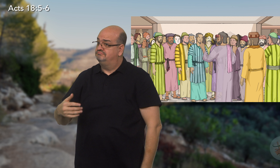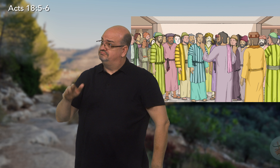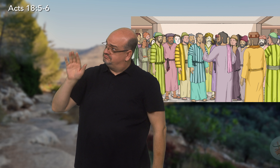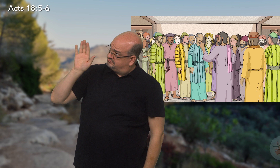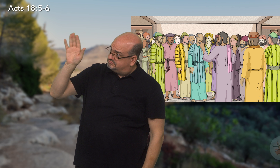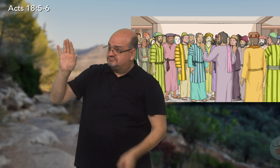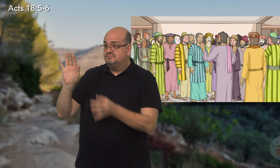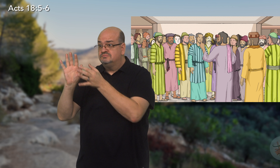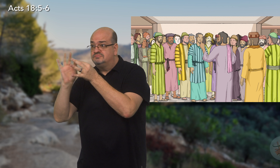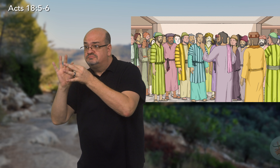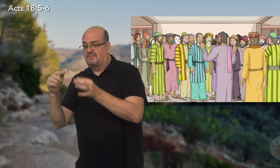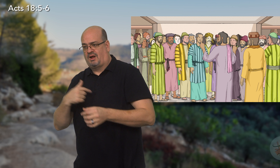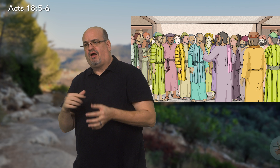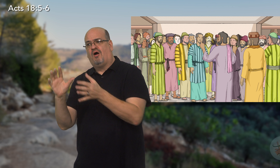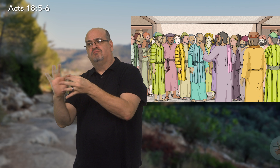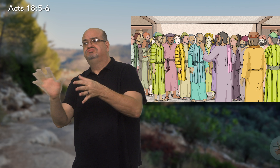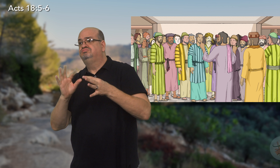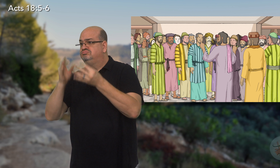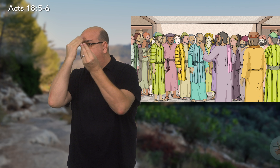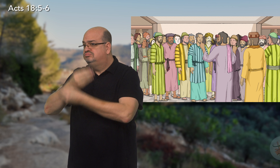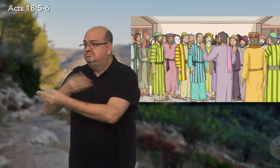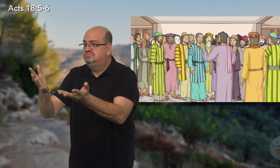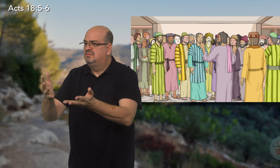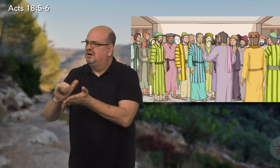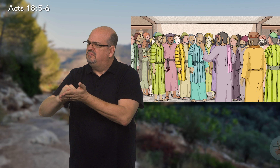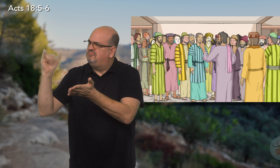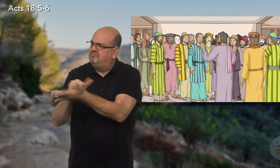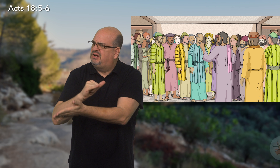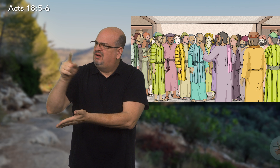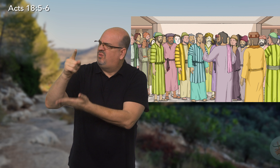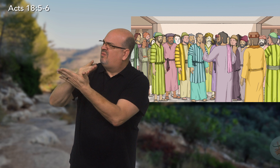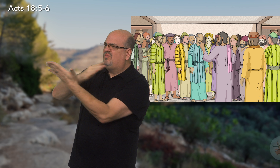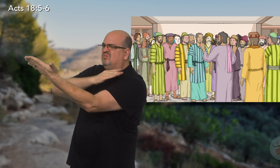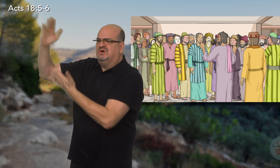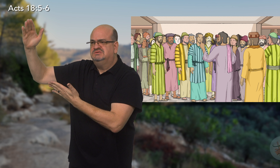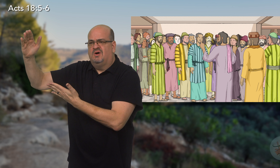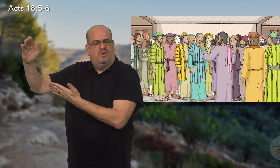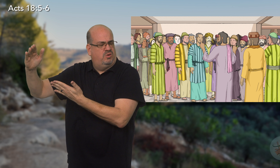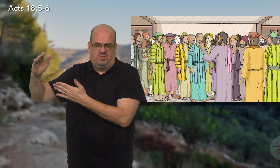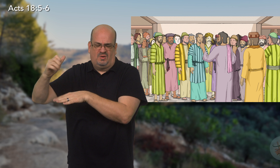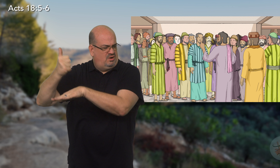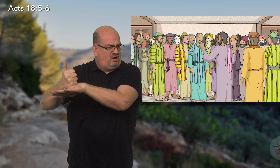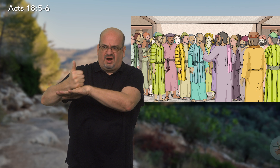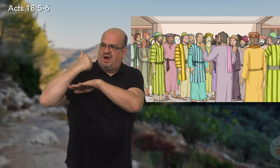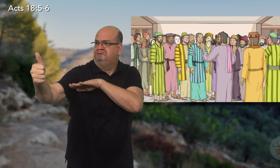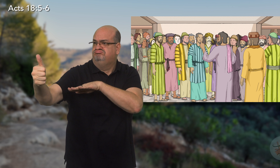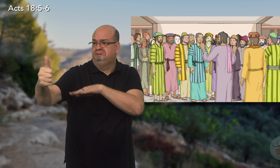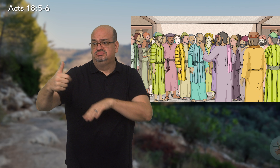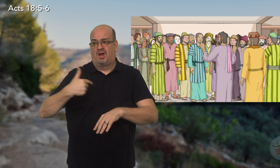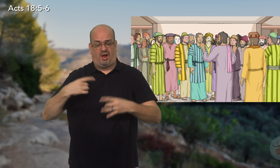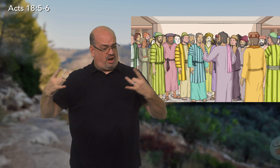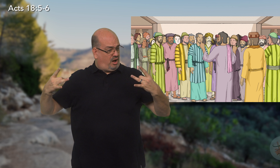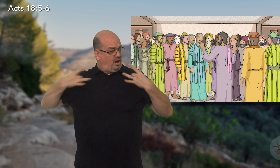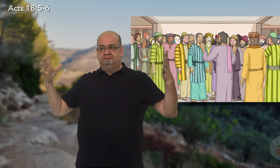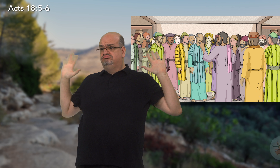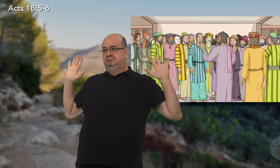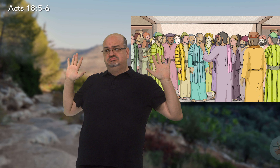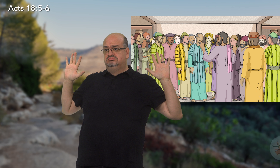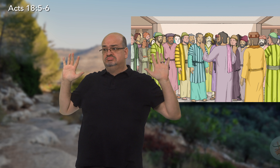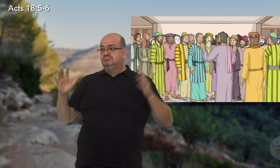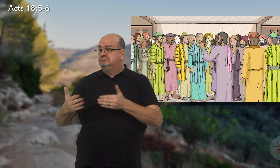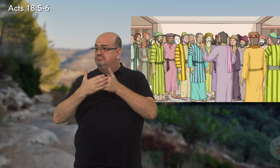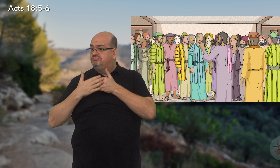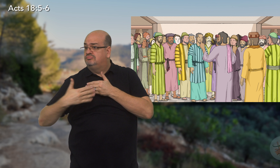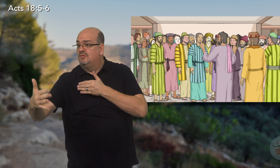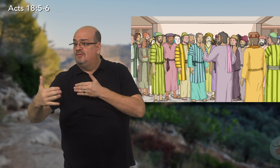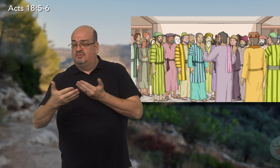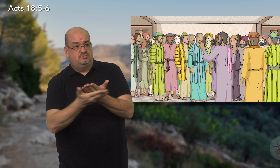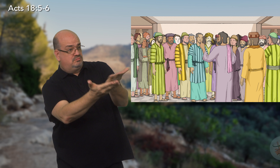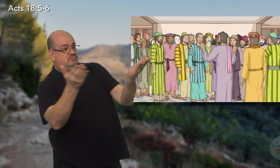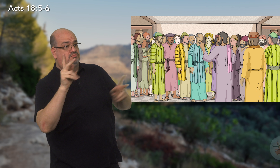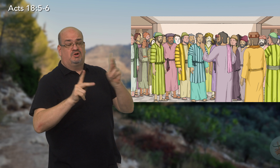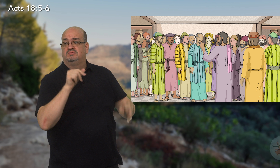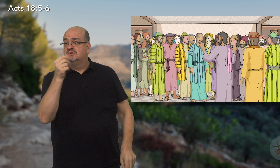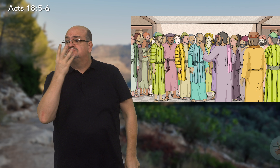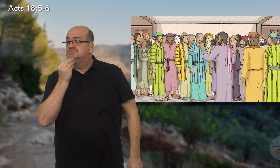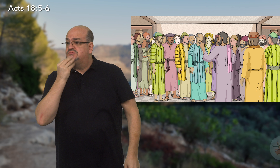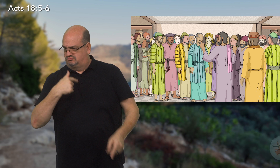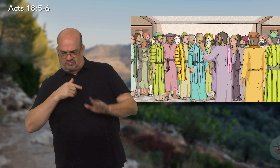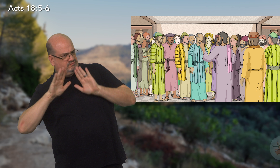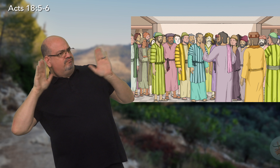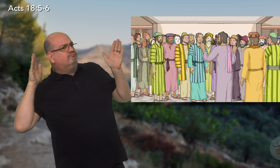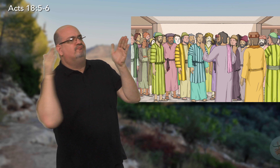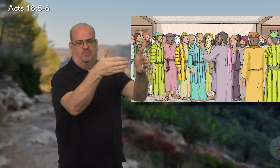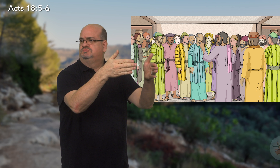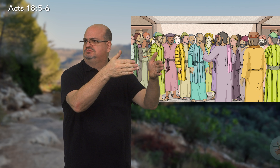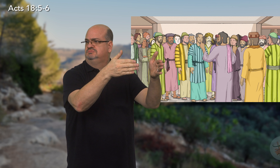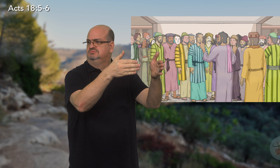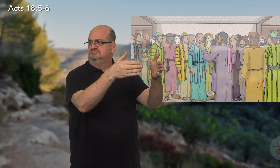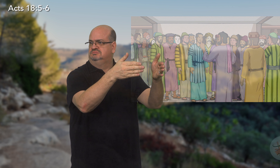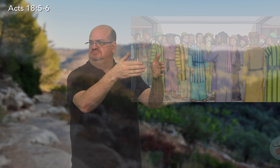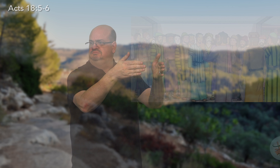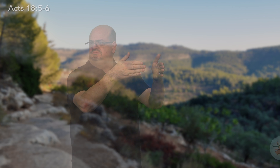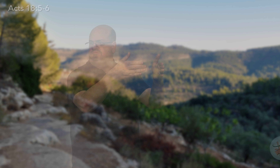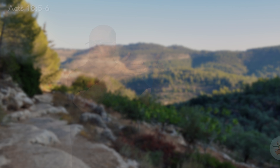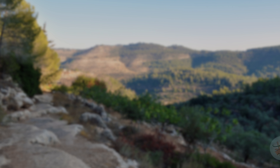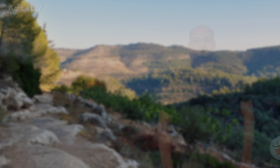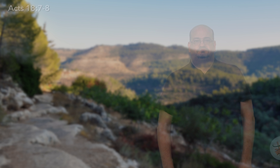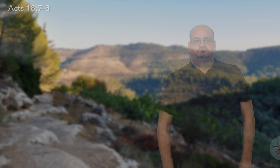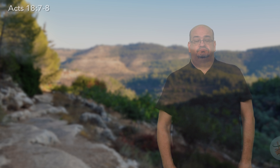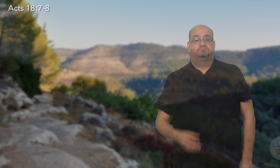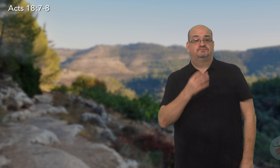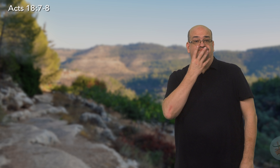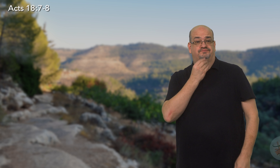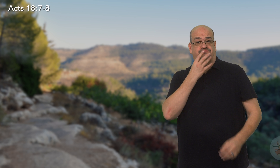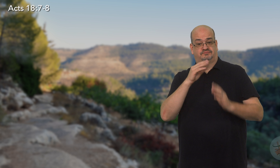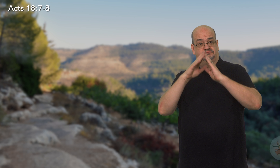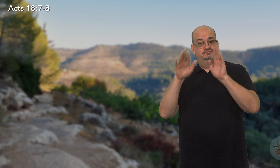I am innocent of it. From now on I will go to the Gentiles.”